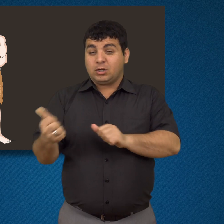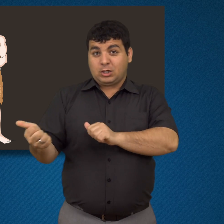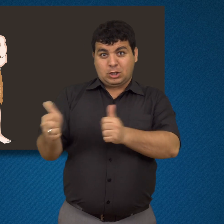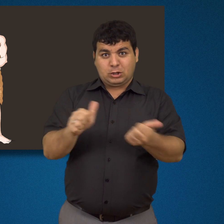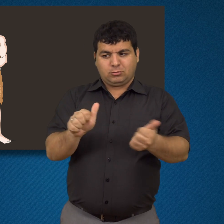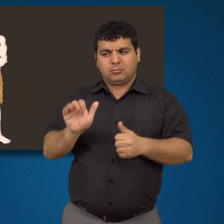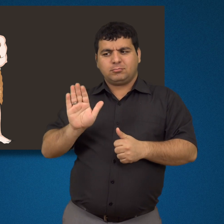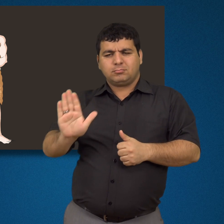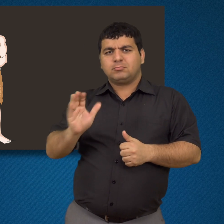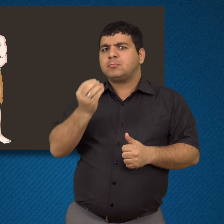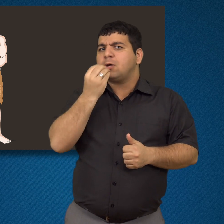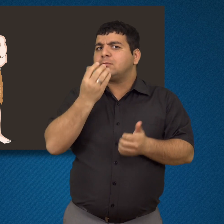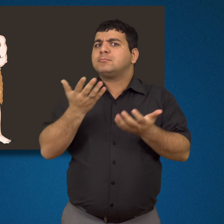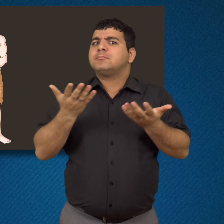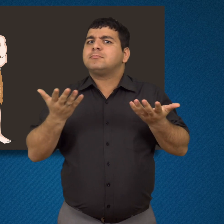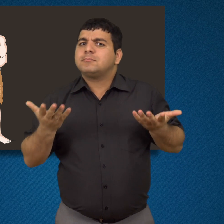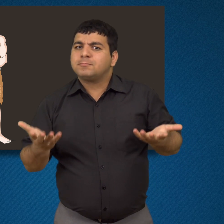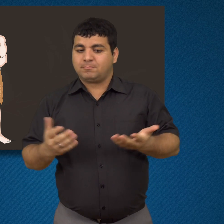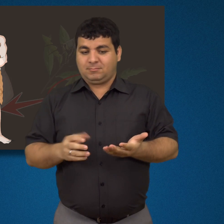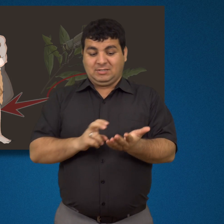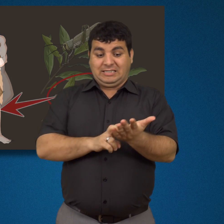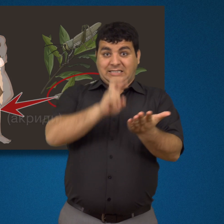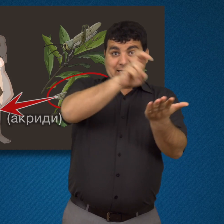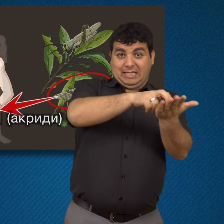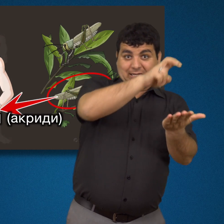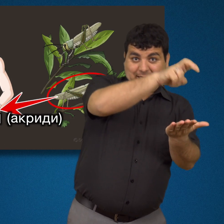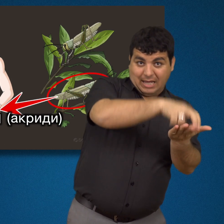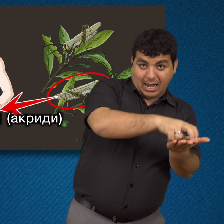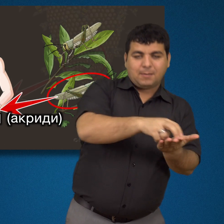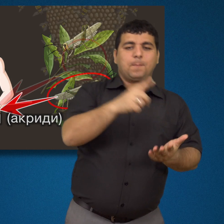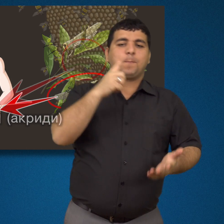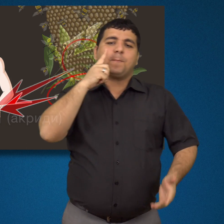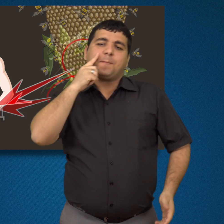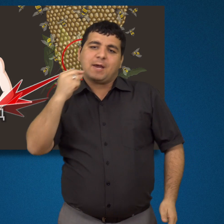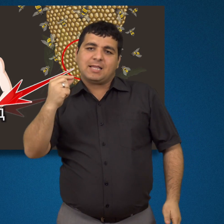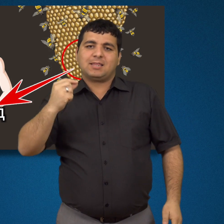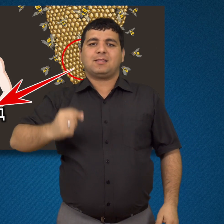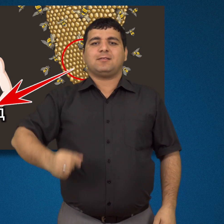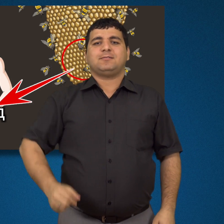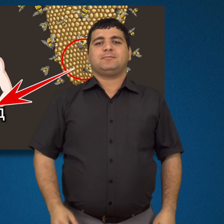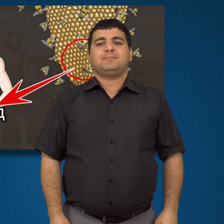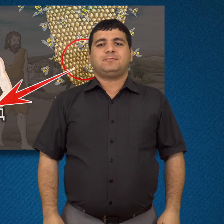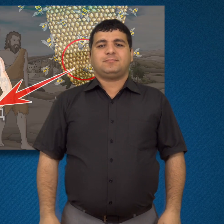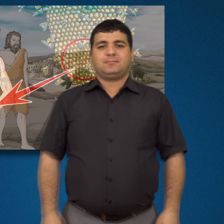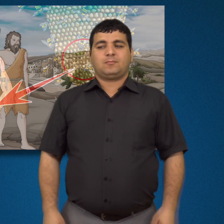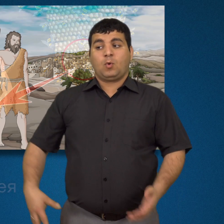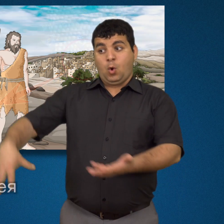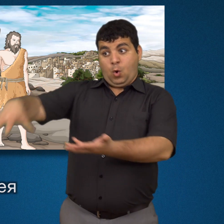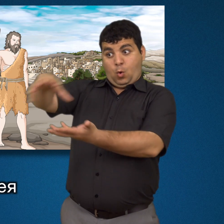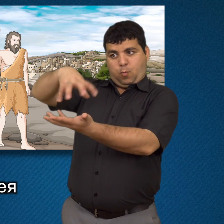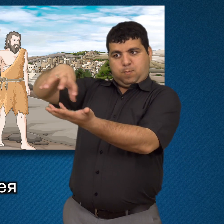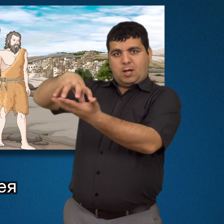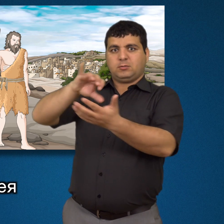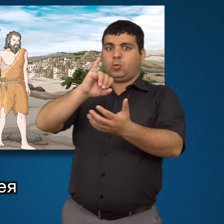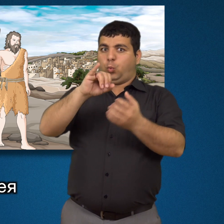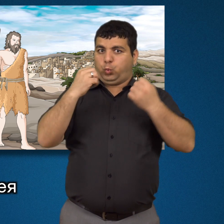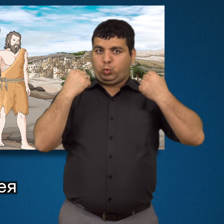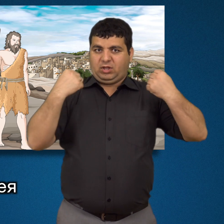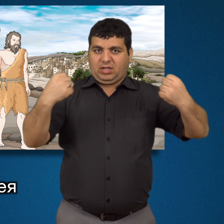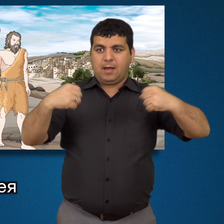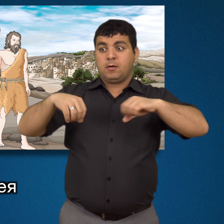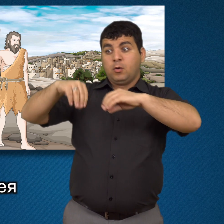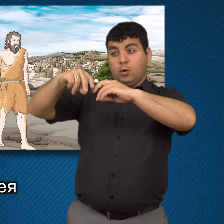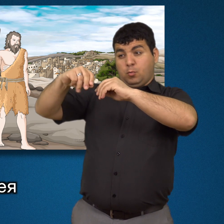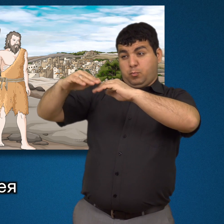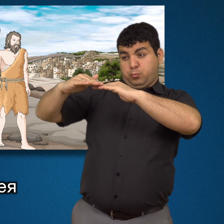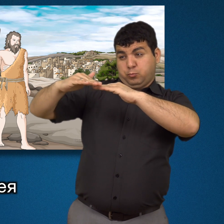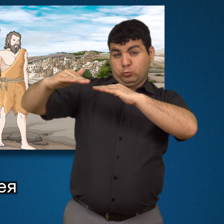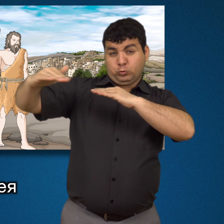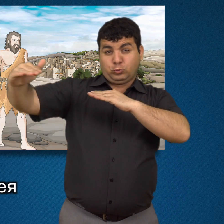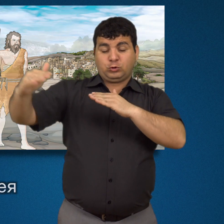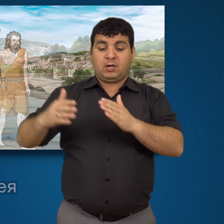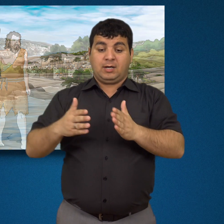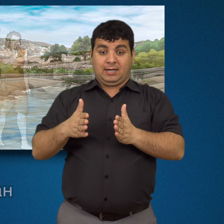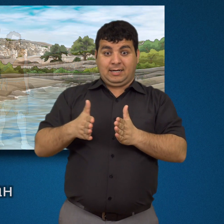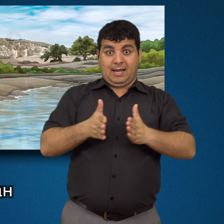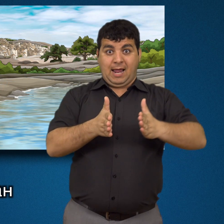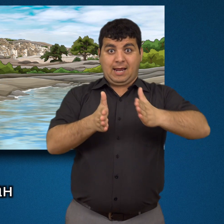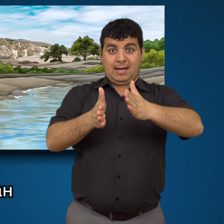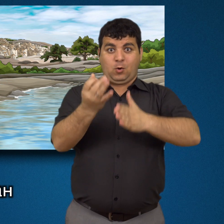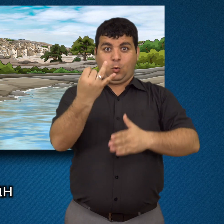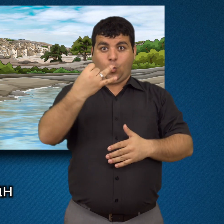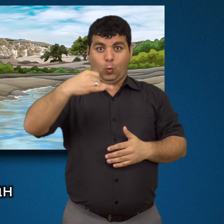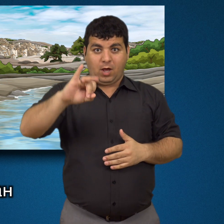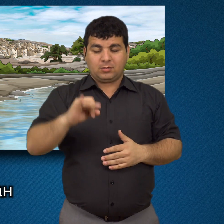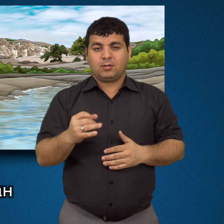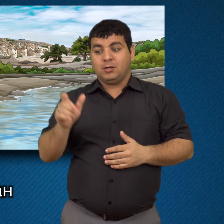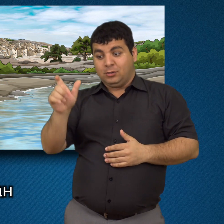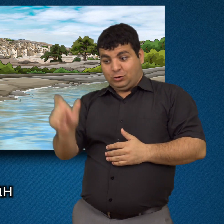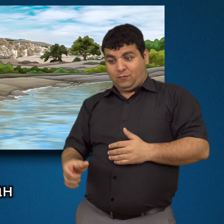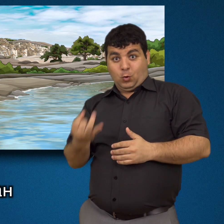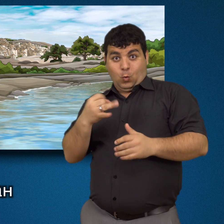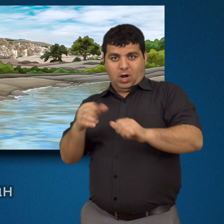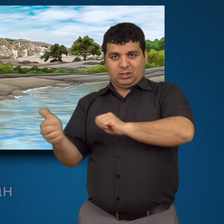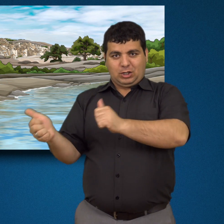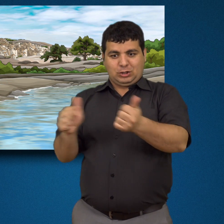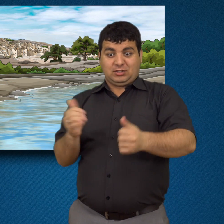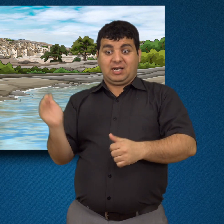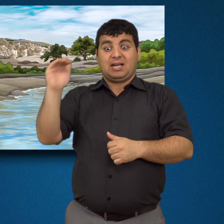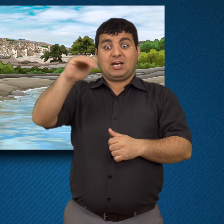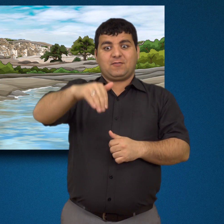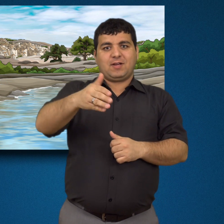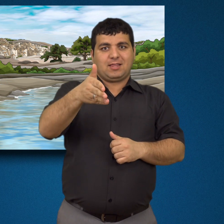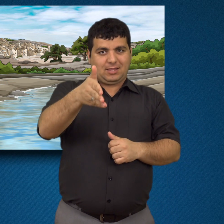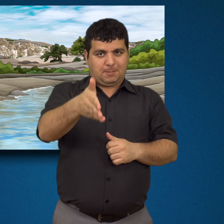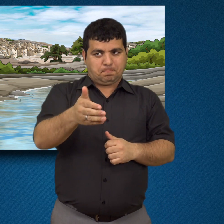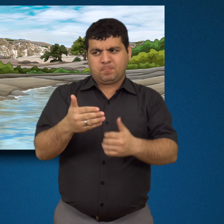His food was locusts and wild honey.